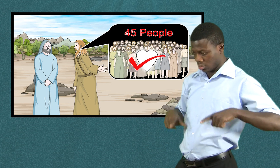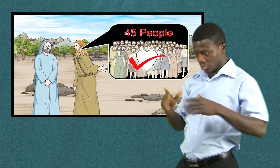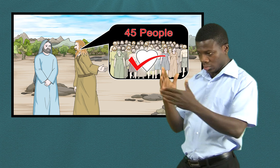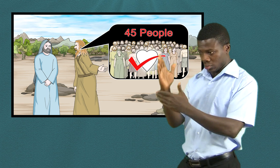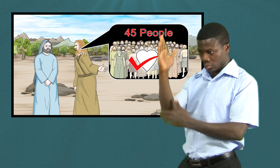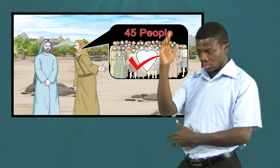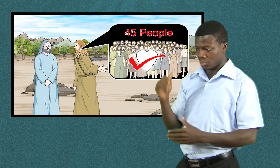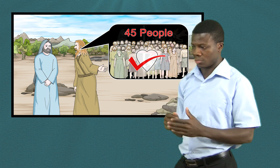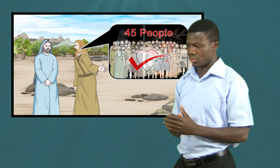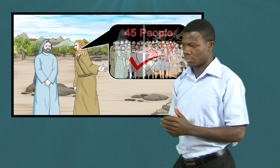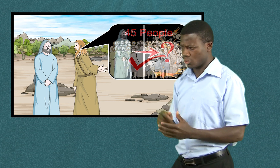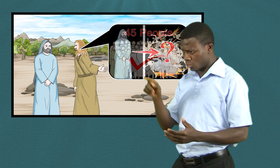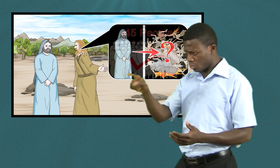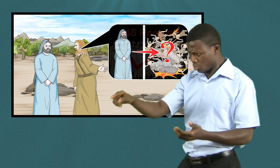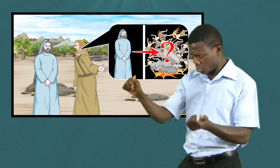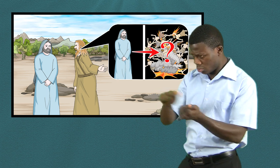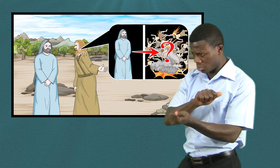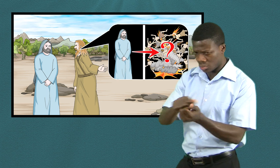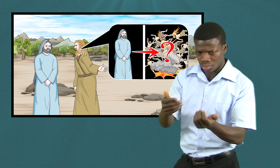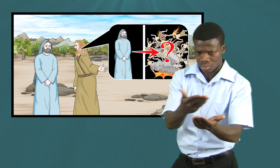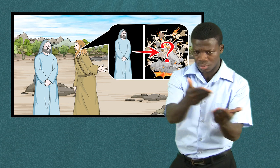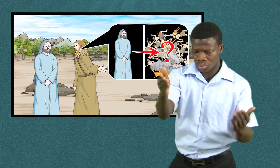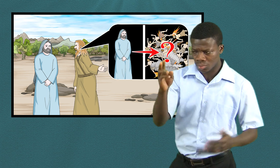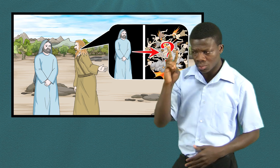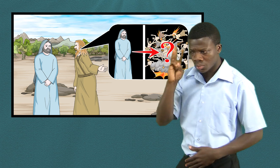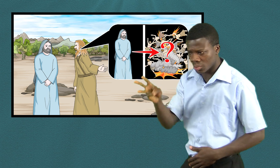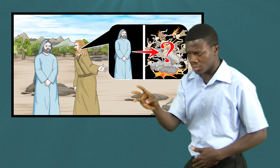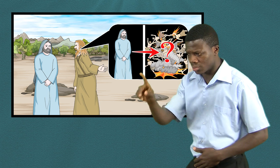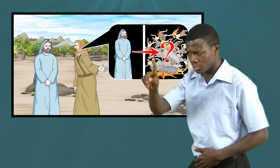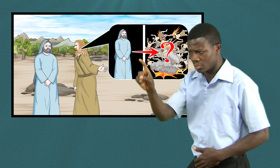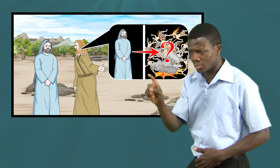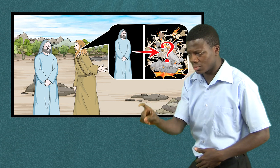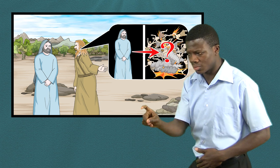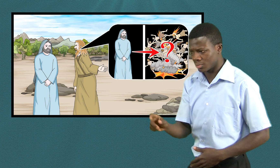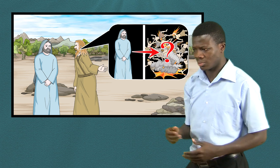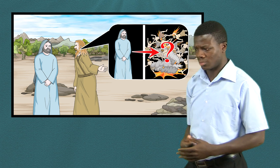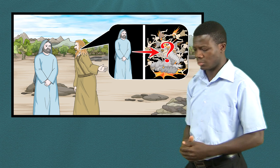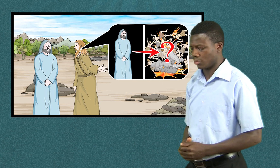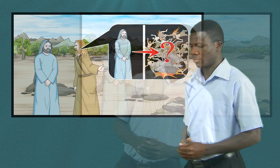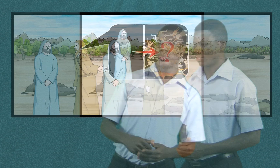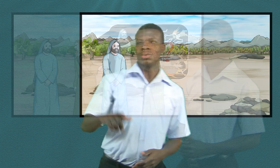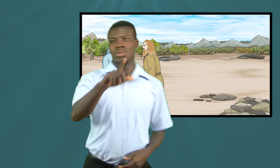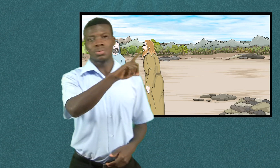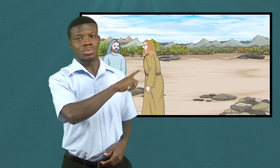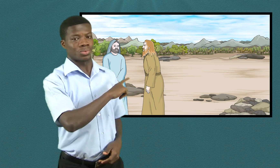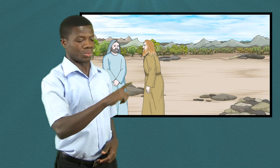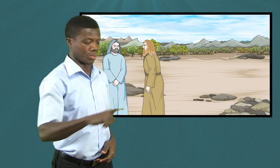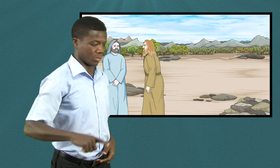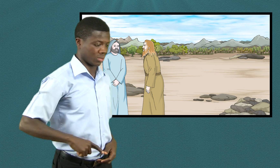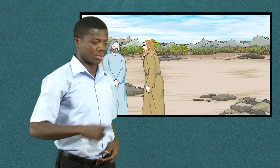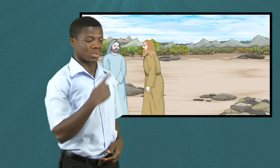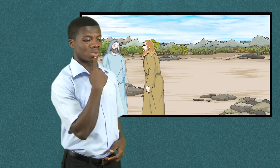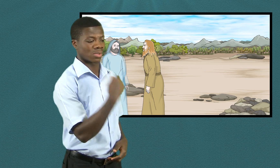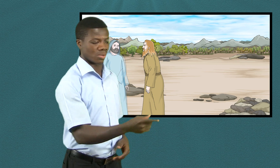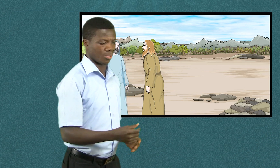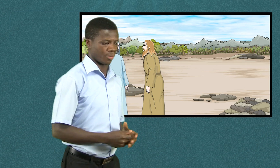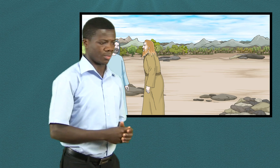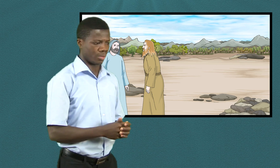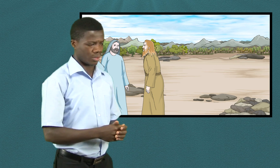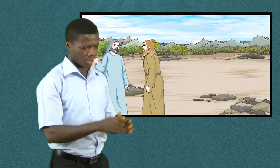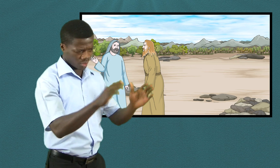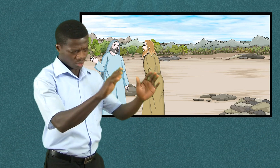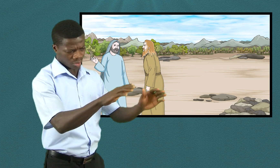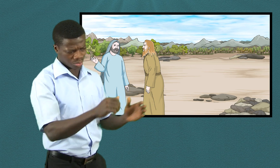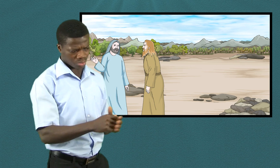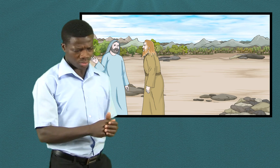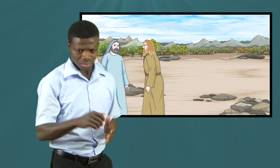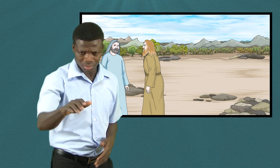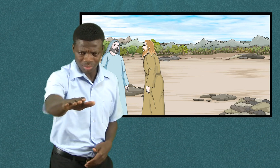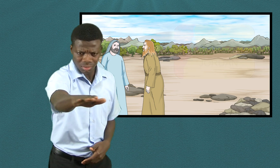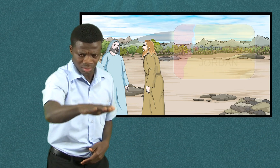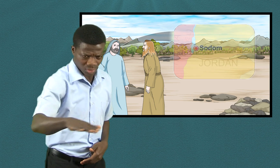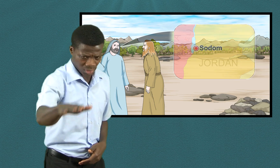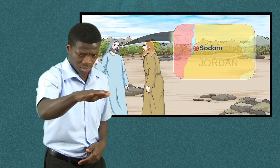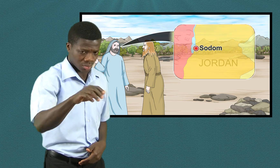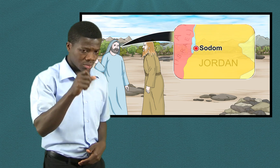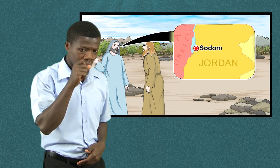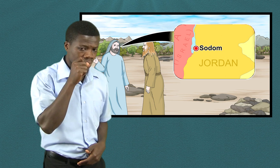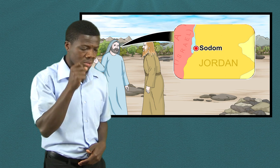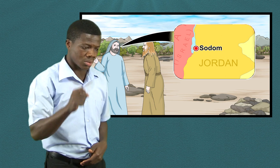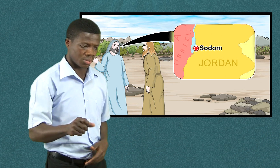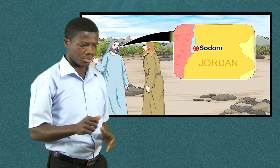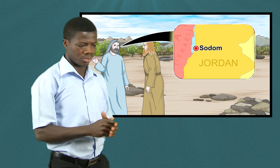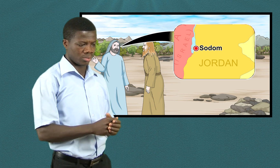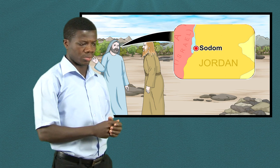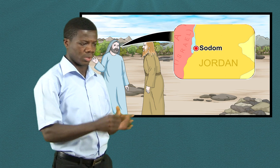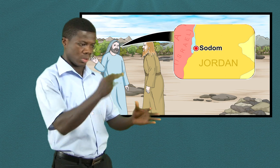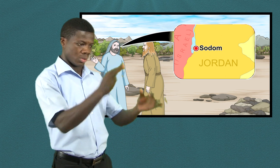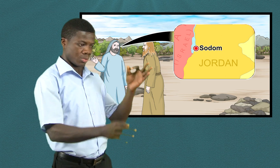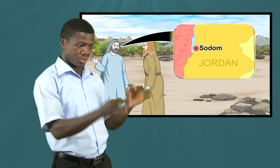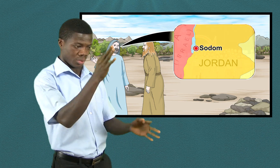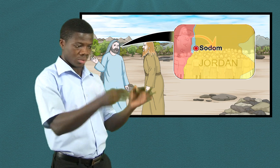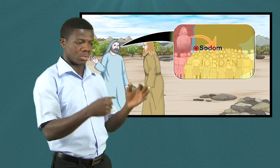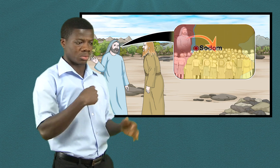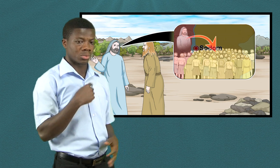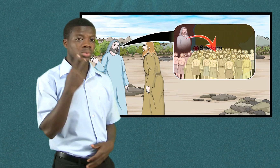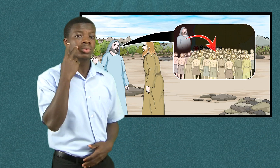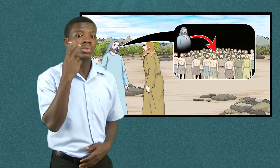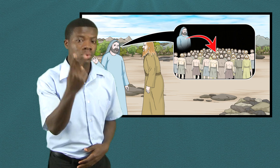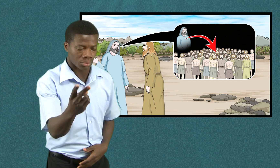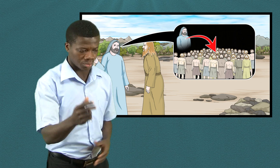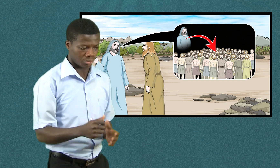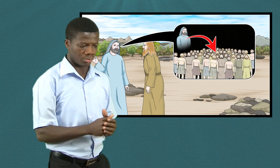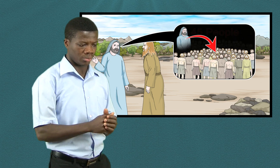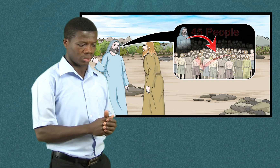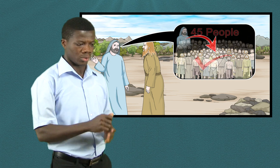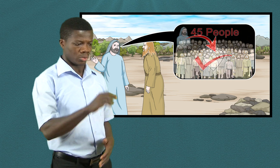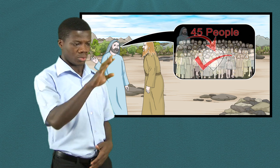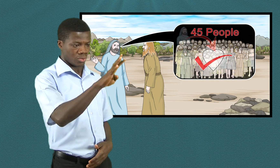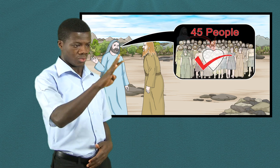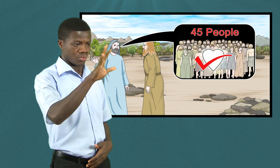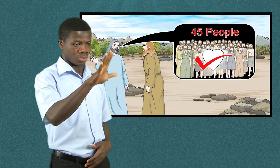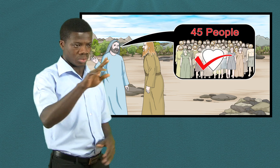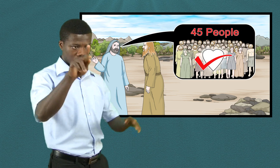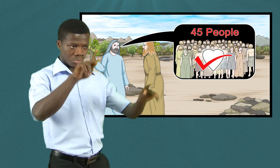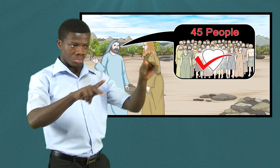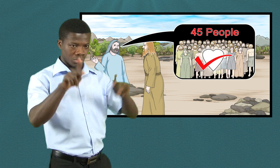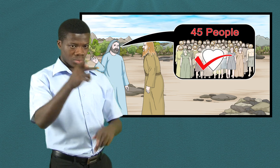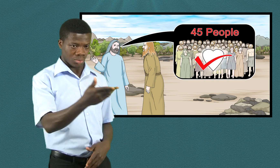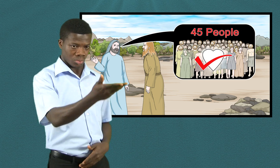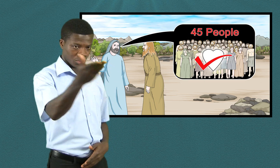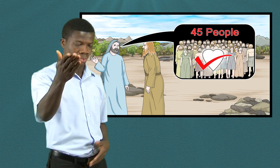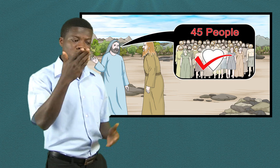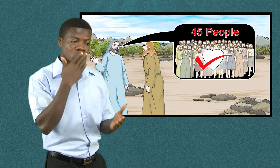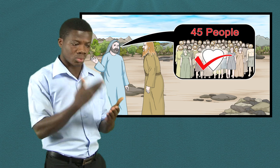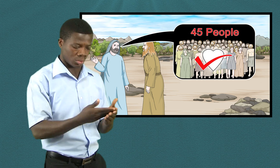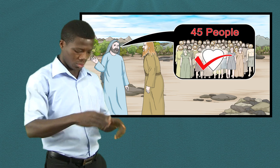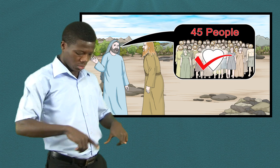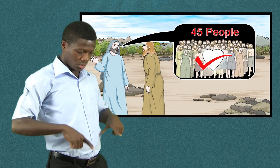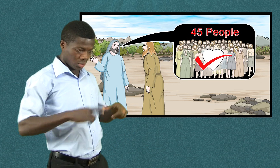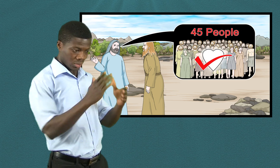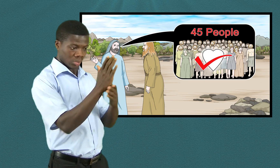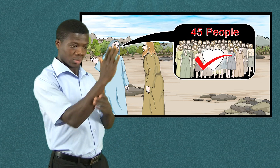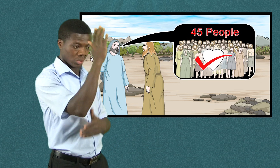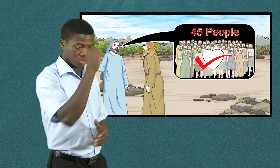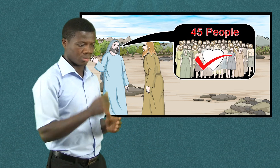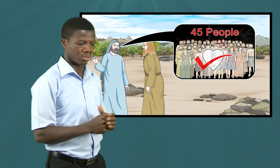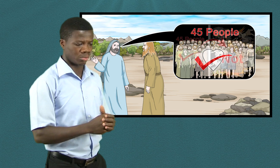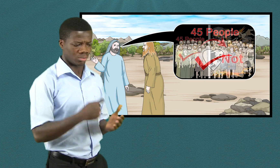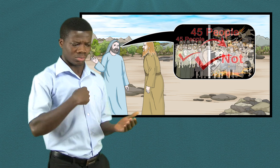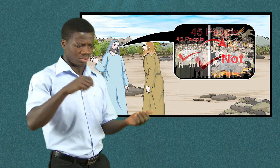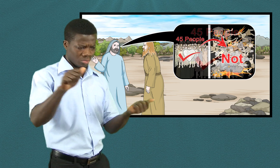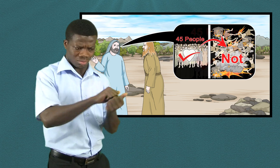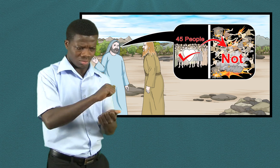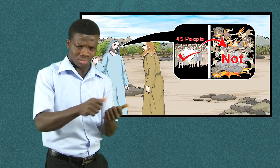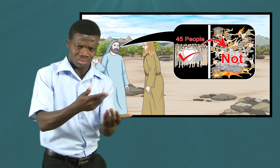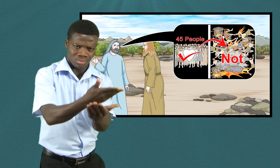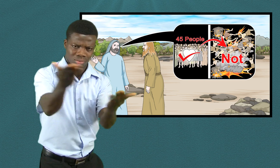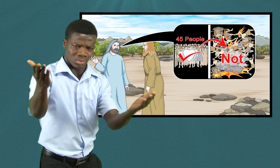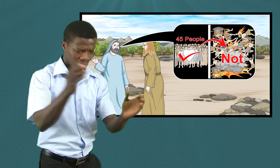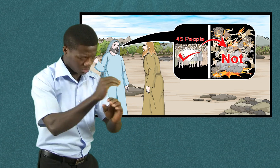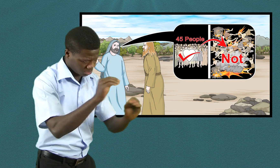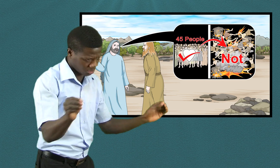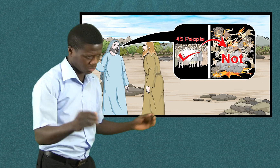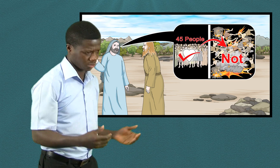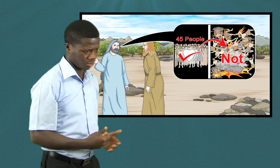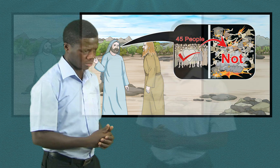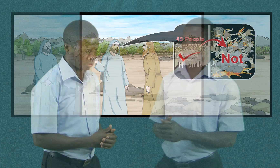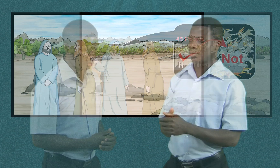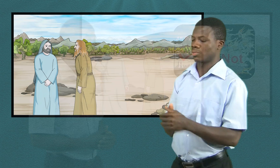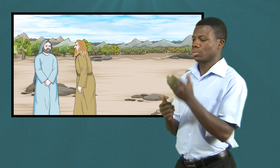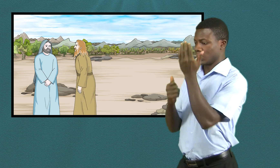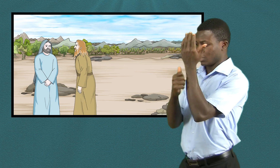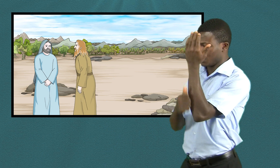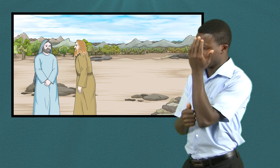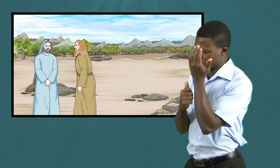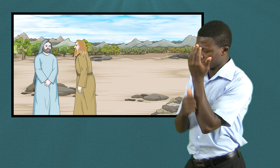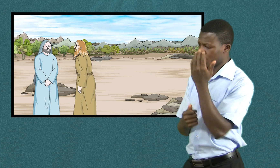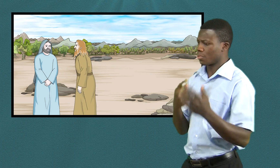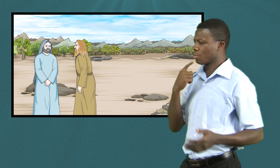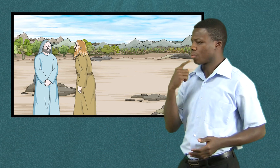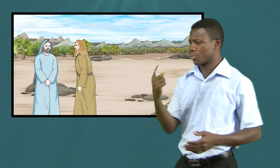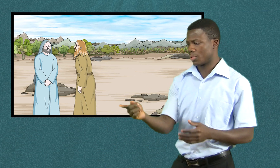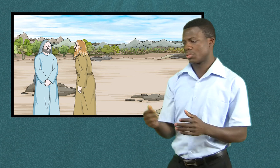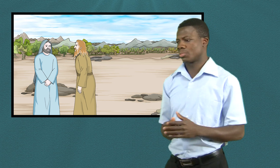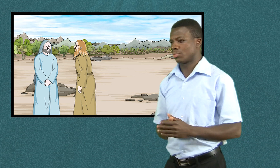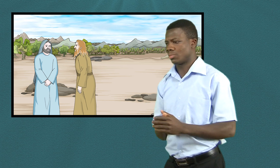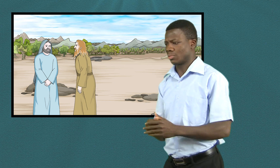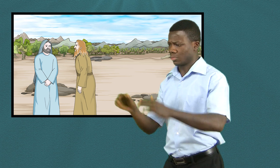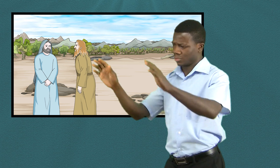Will You destroy the whole city for the lack of five?” He replied, “If I find forty-five there, I will not destroy it.”